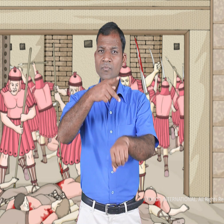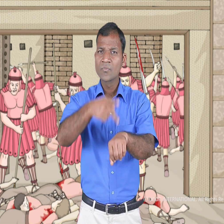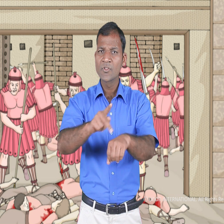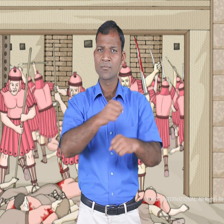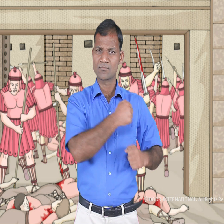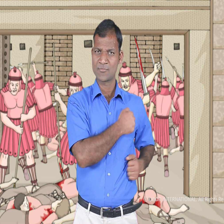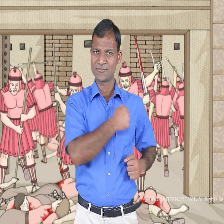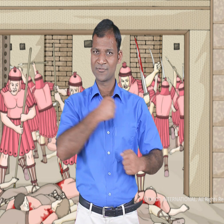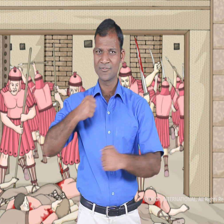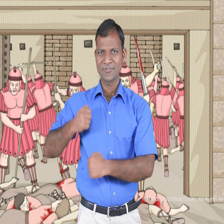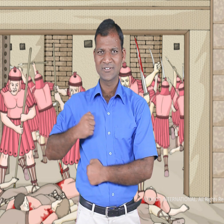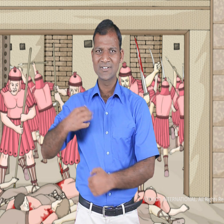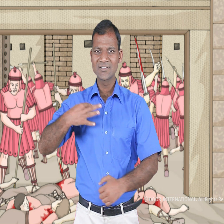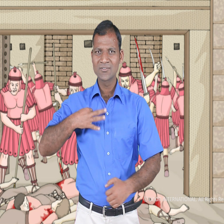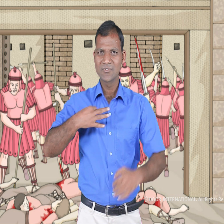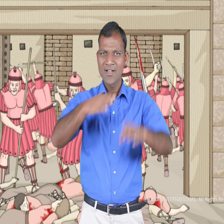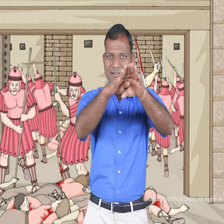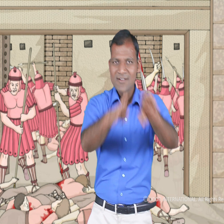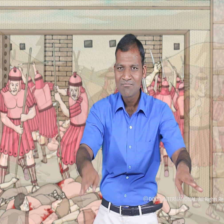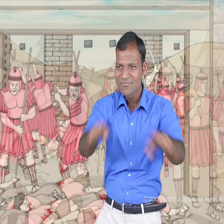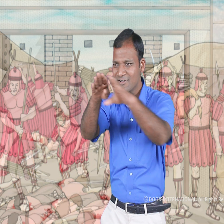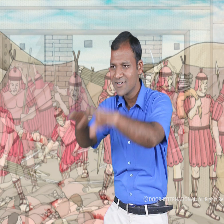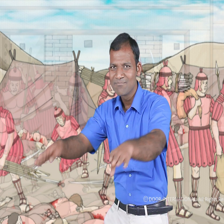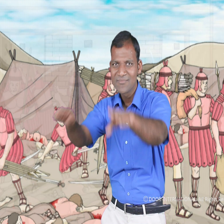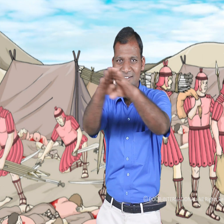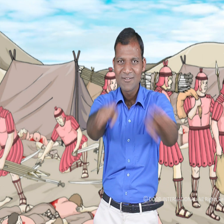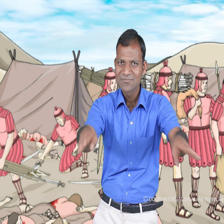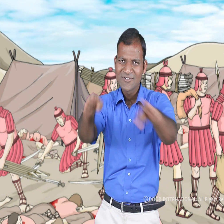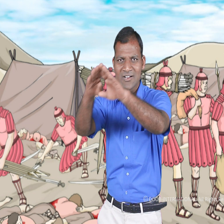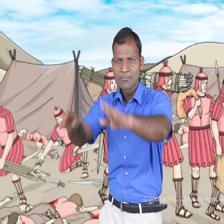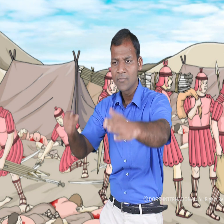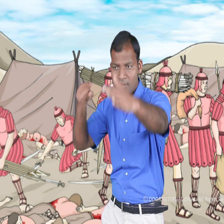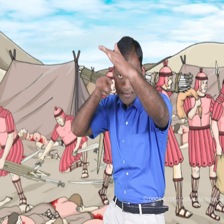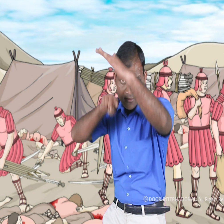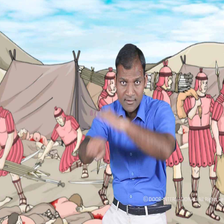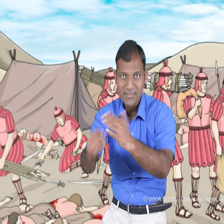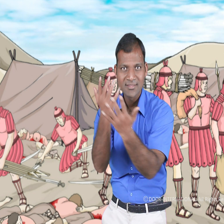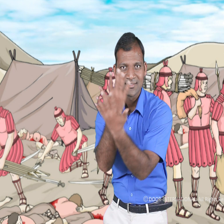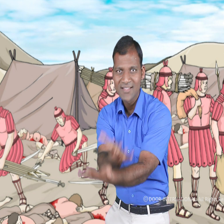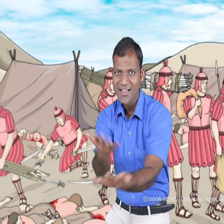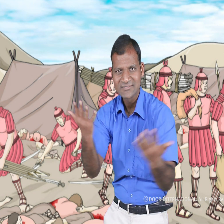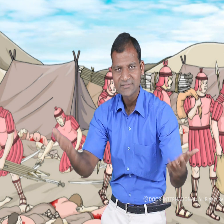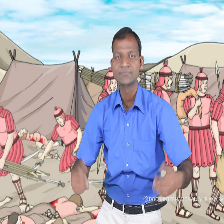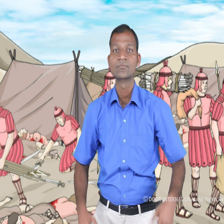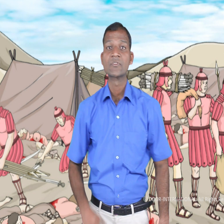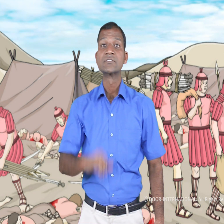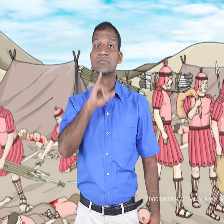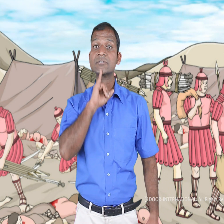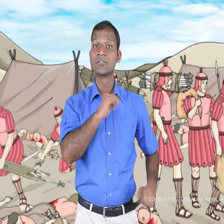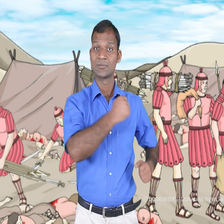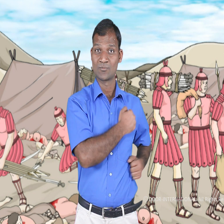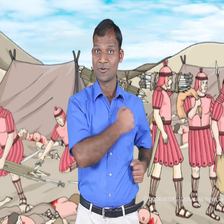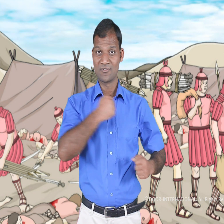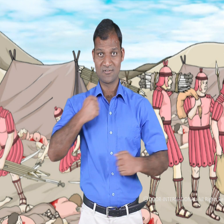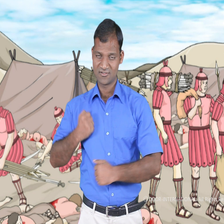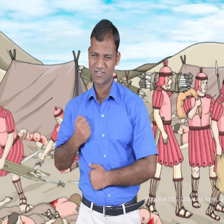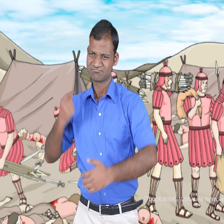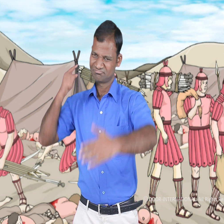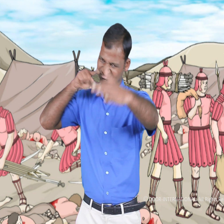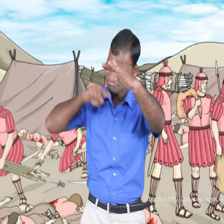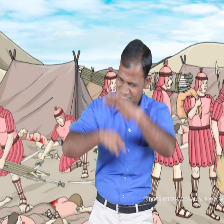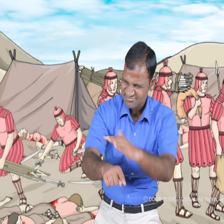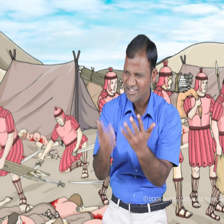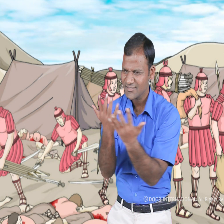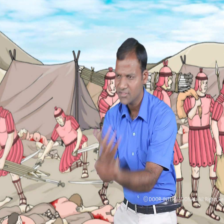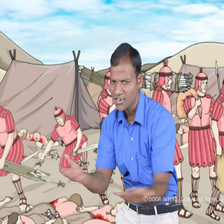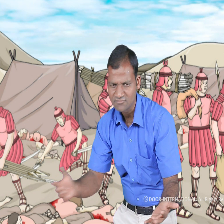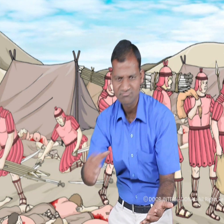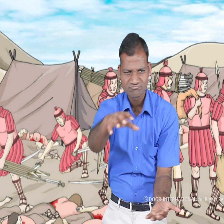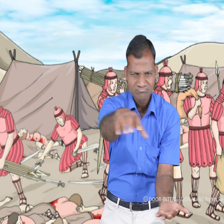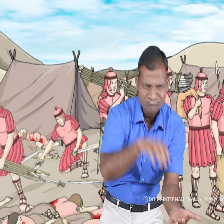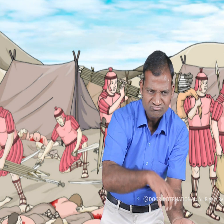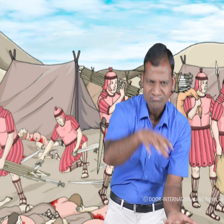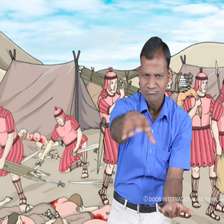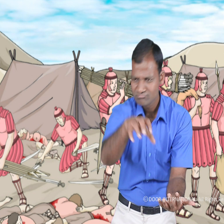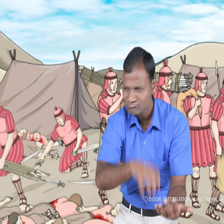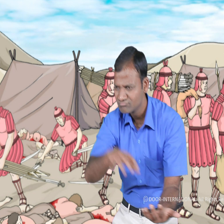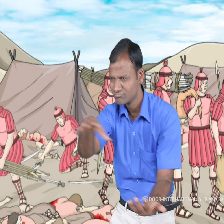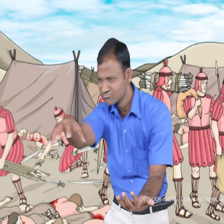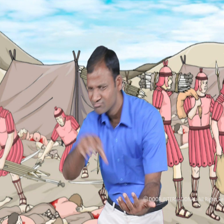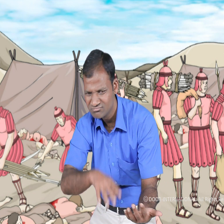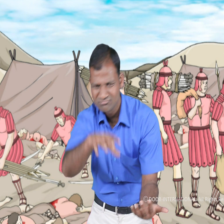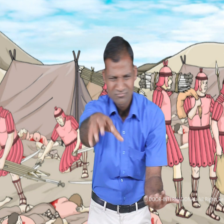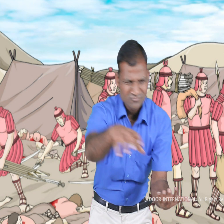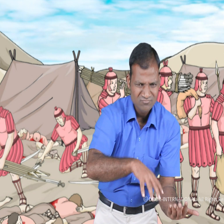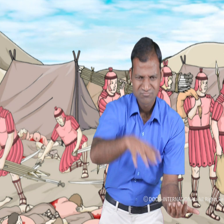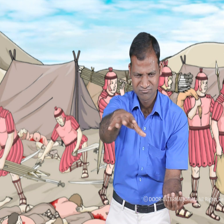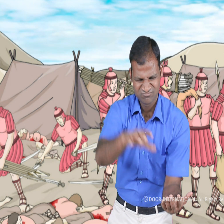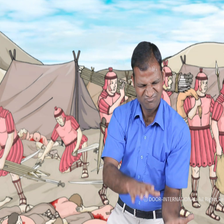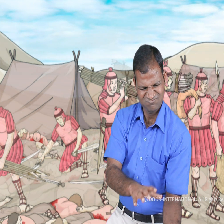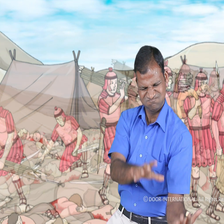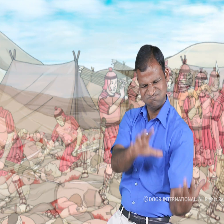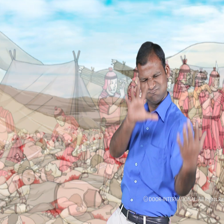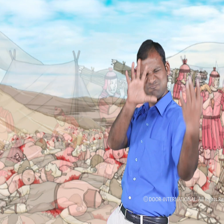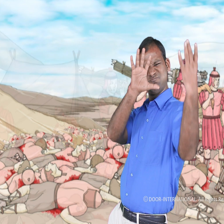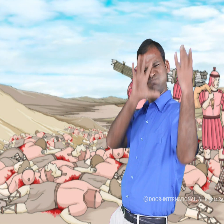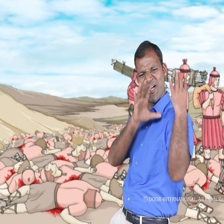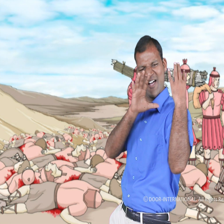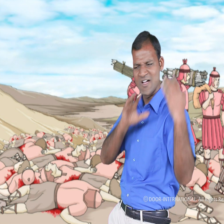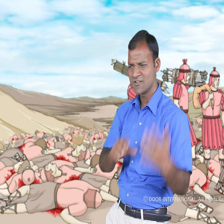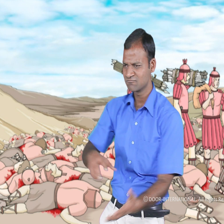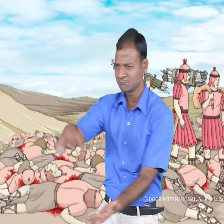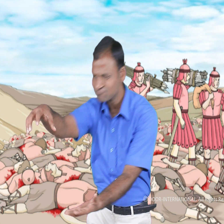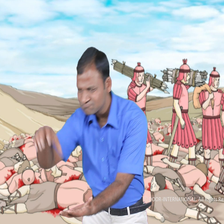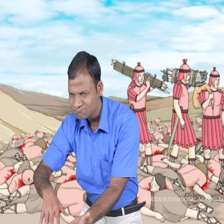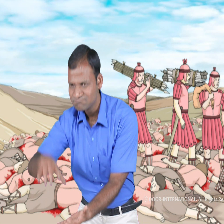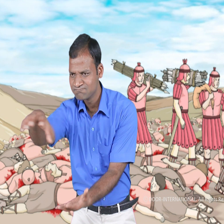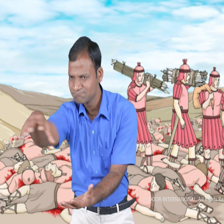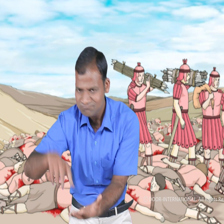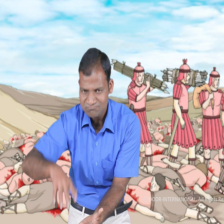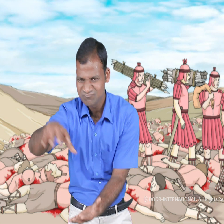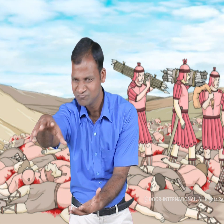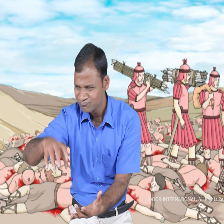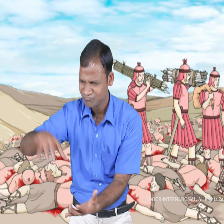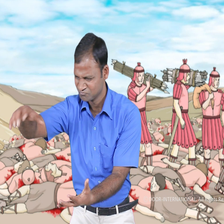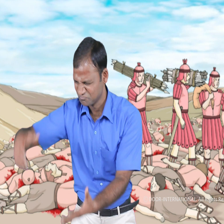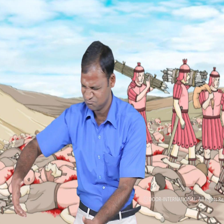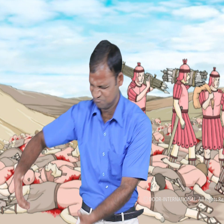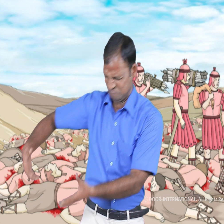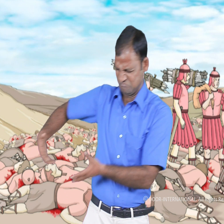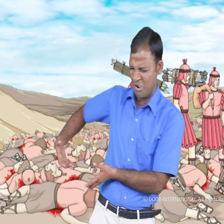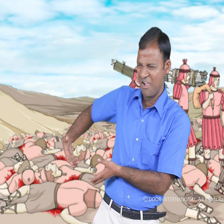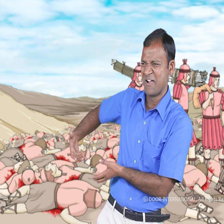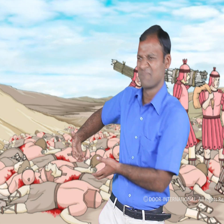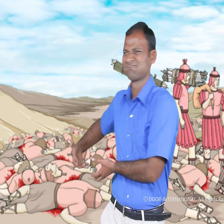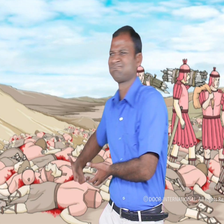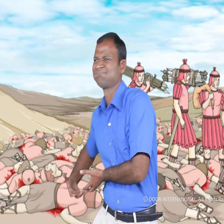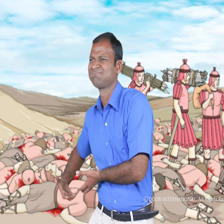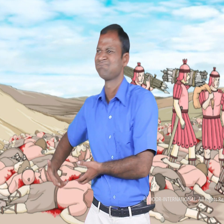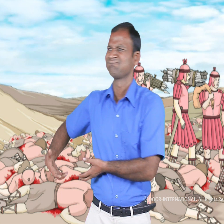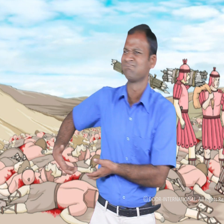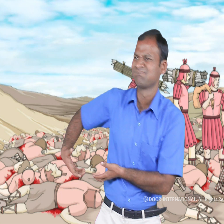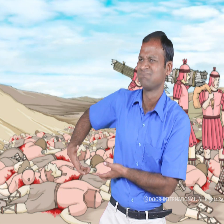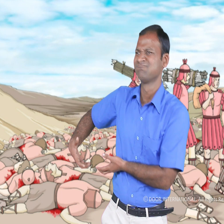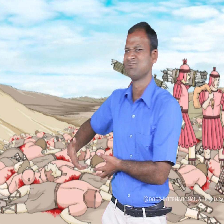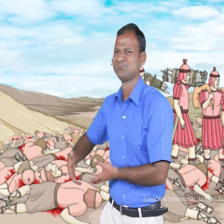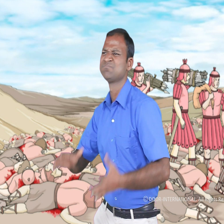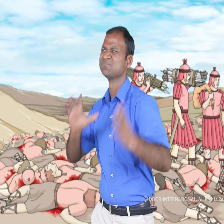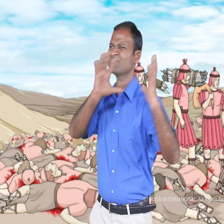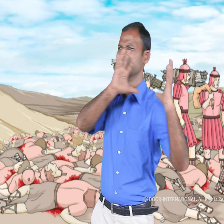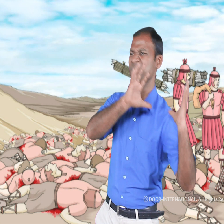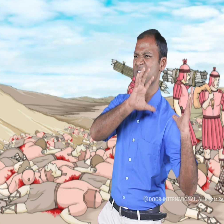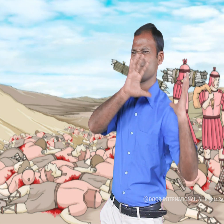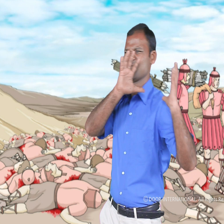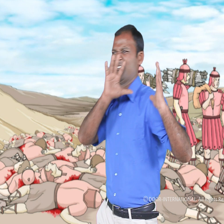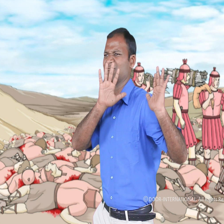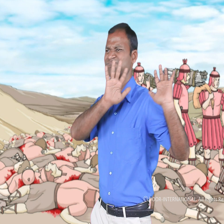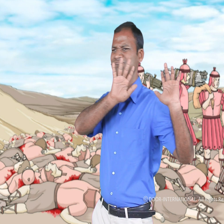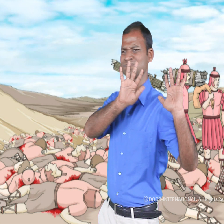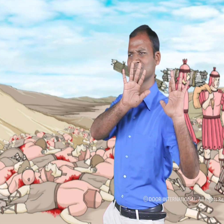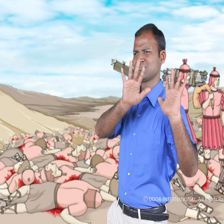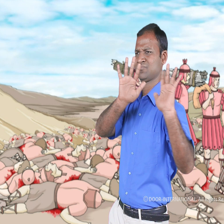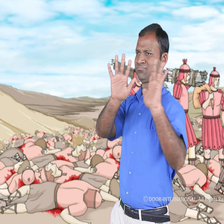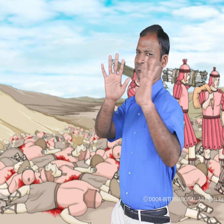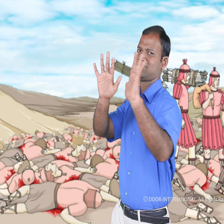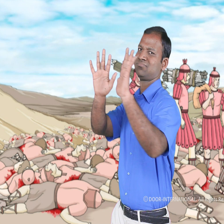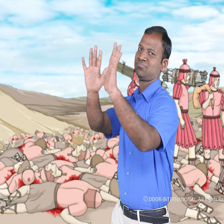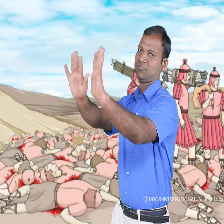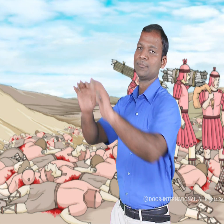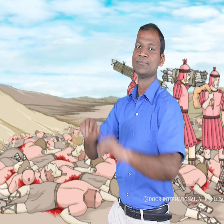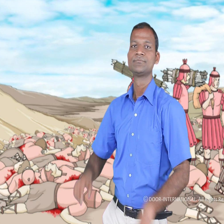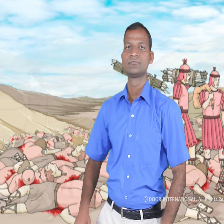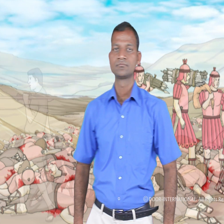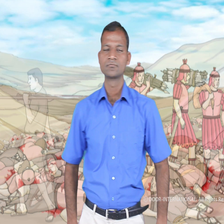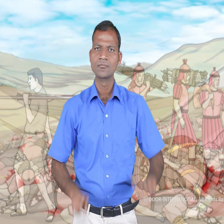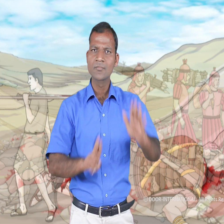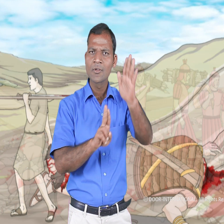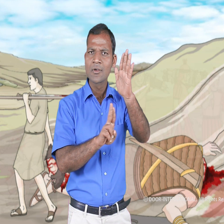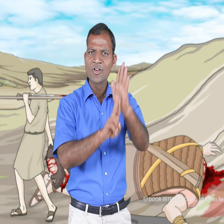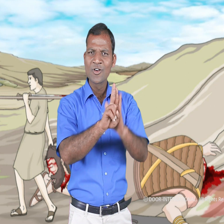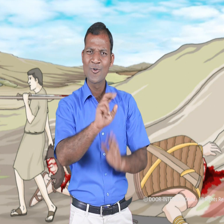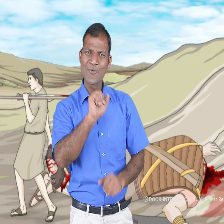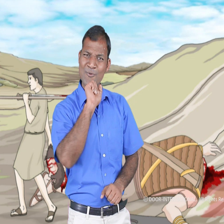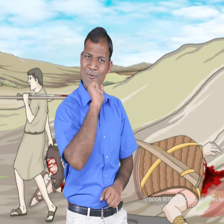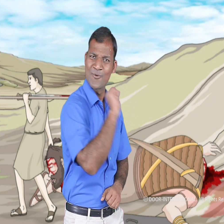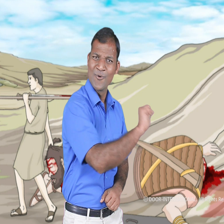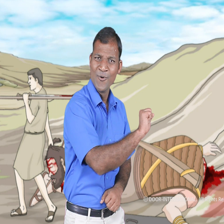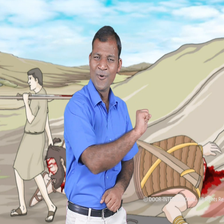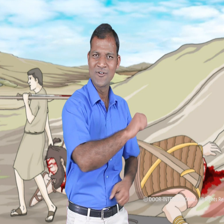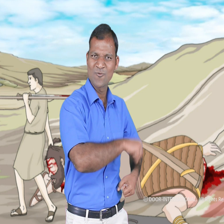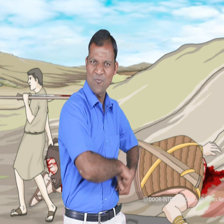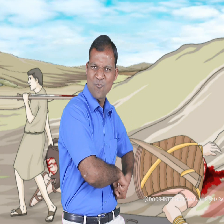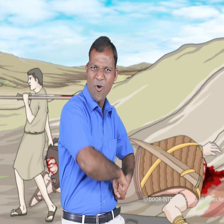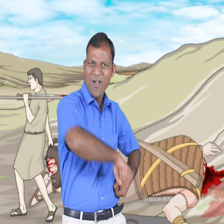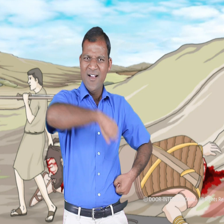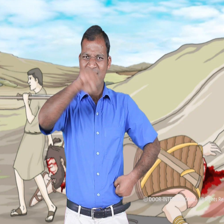When the Israelites returned from their pursuit of the Philistines, they plundered their camps.